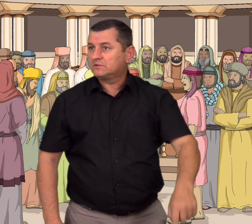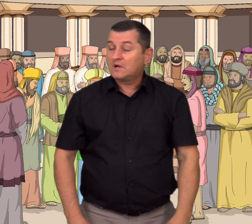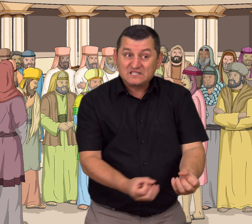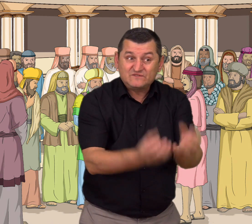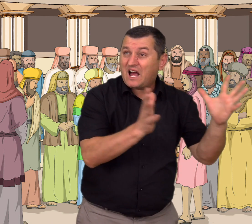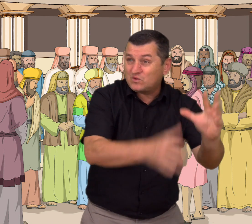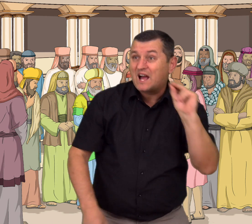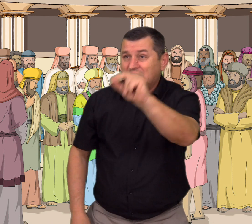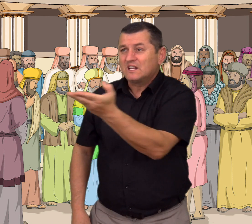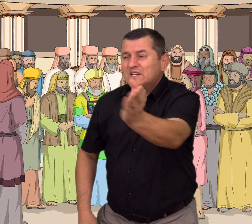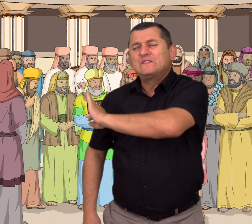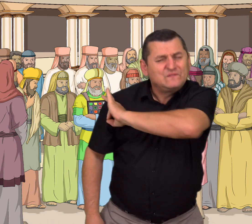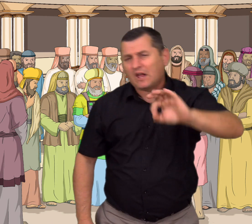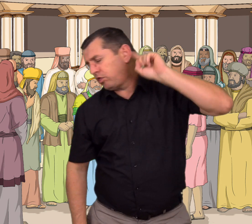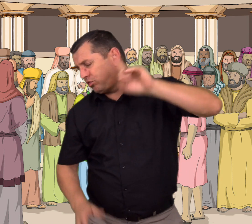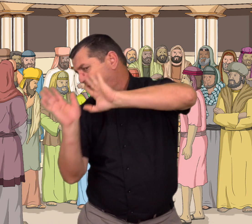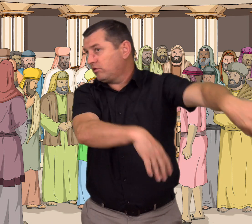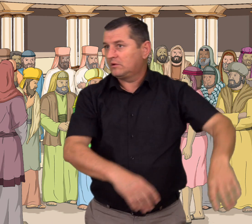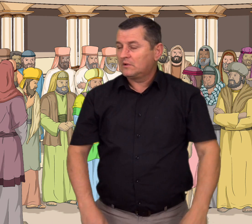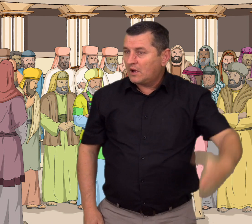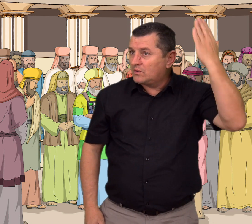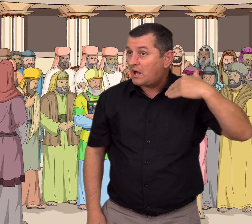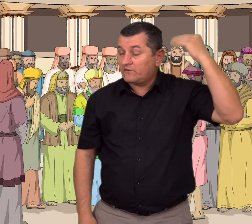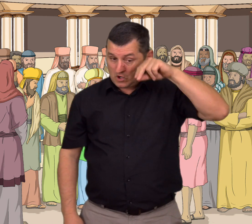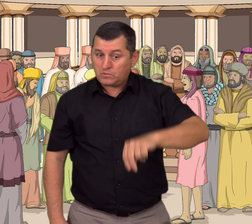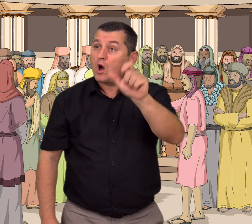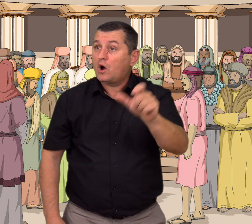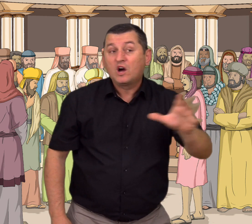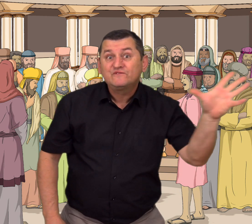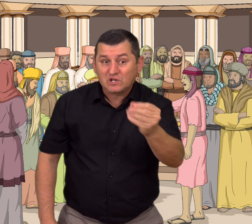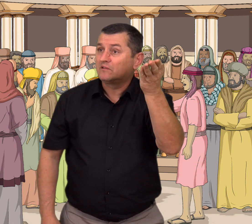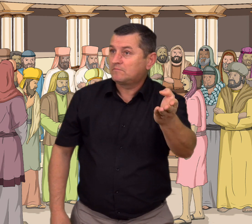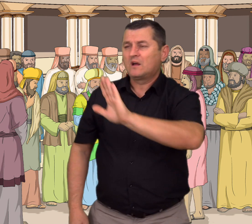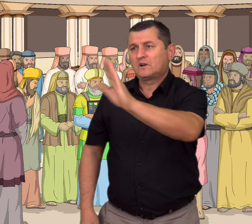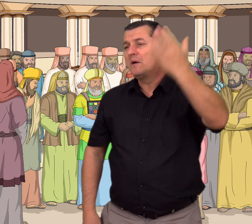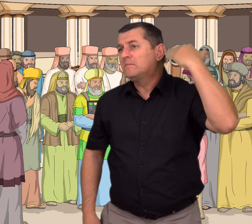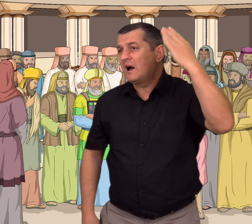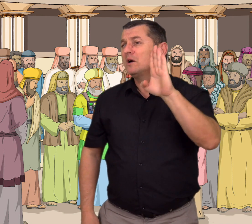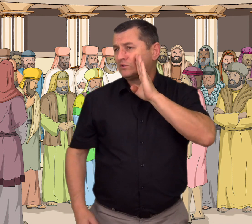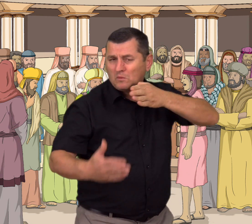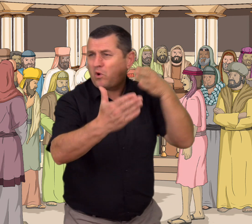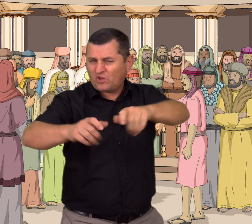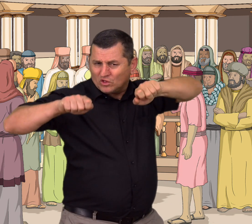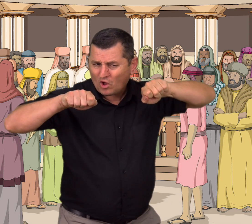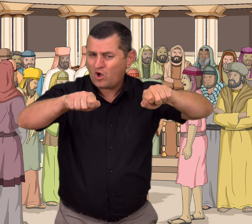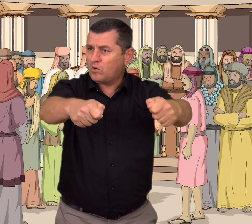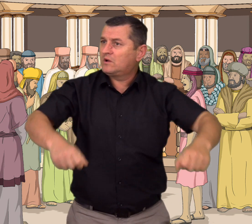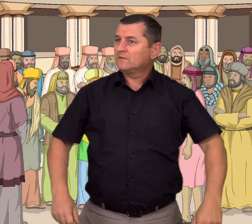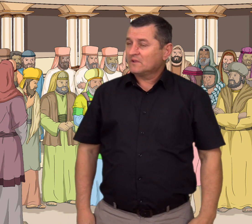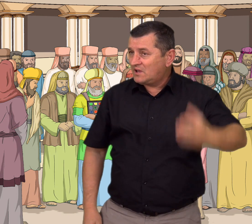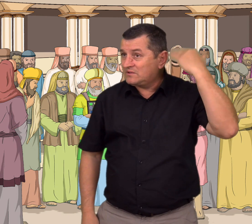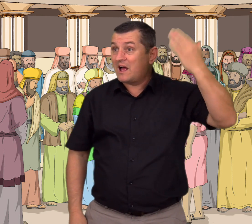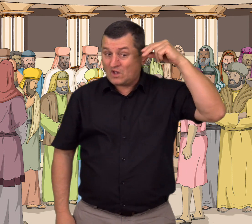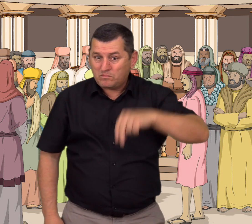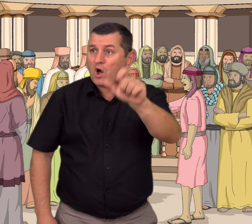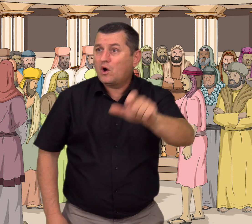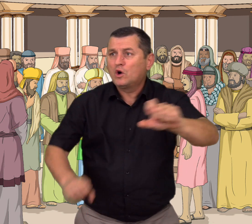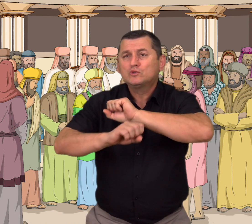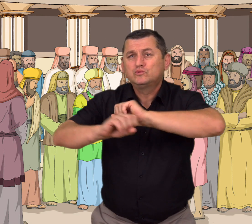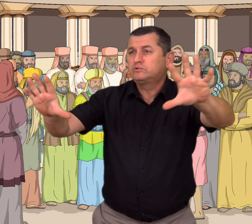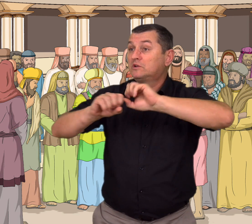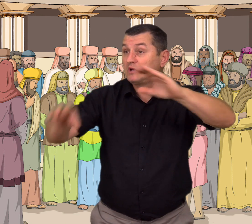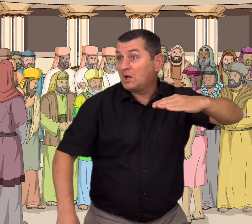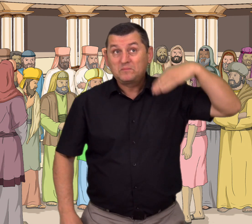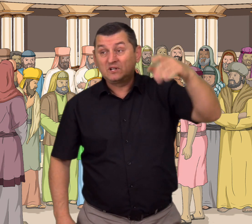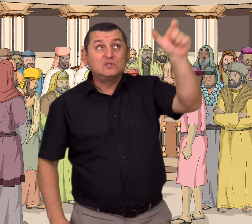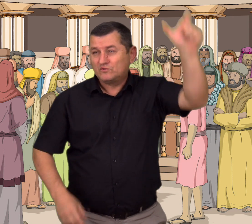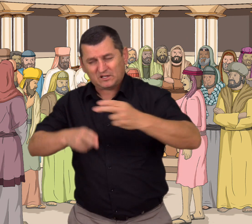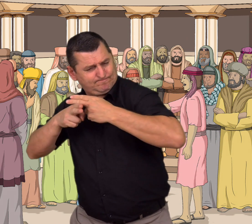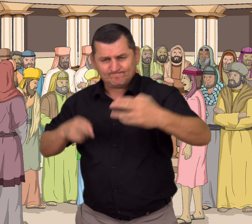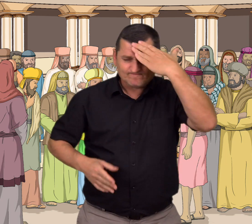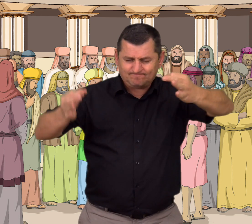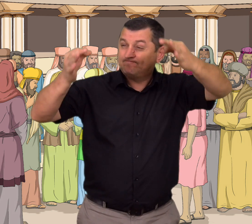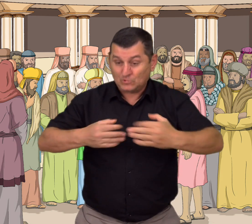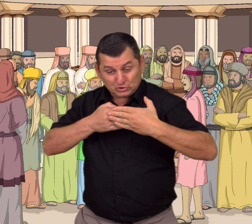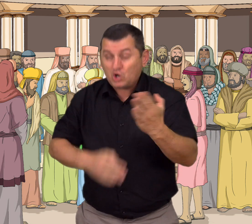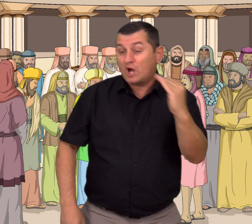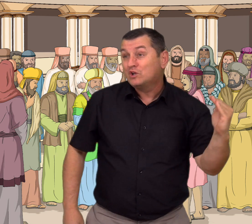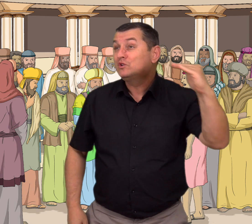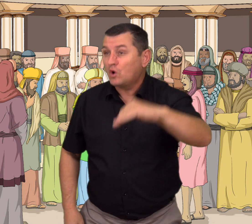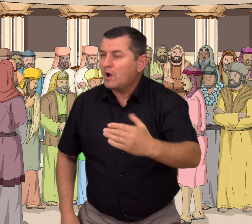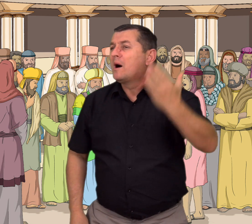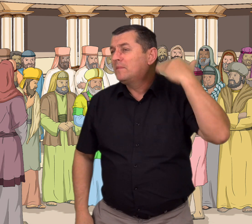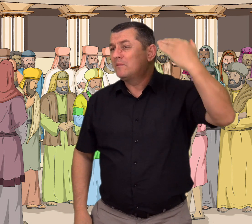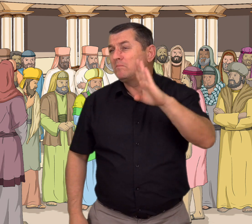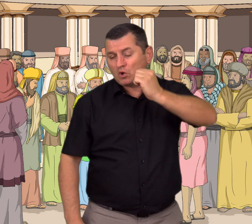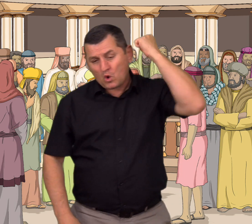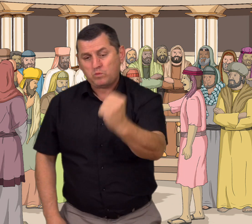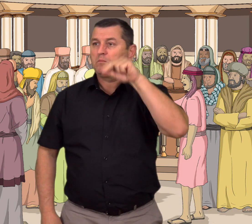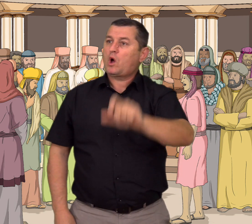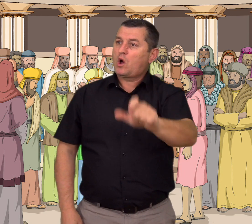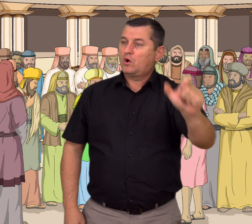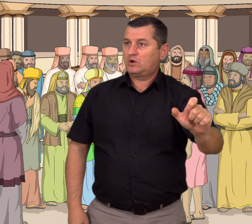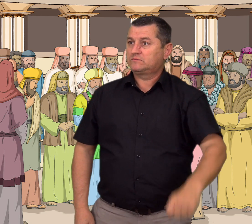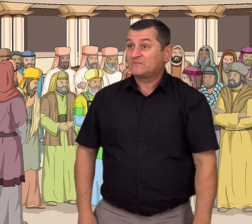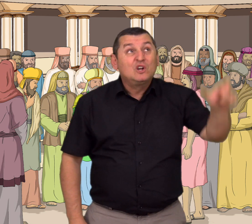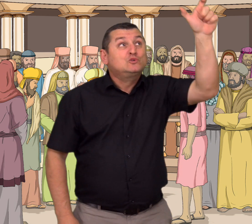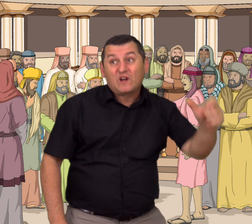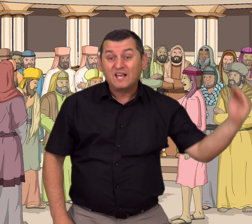You always resist the Holy Spirit, just as your fathers did. Which of the prophets did your fathers fail to persecute?